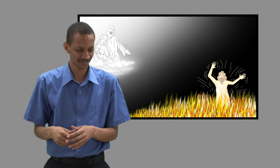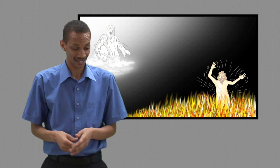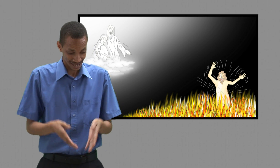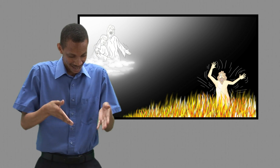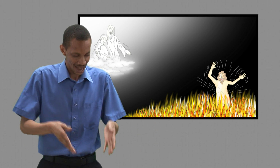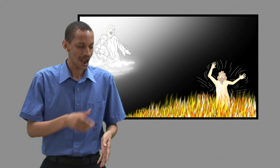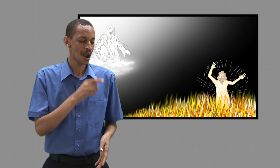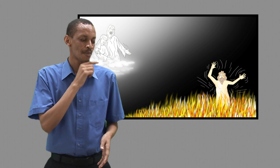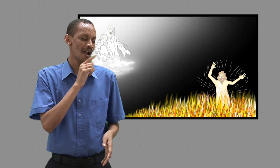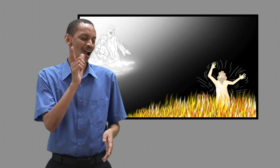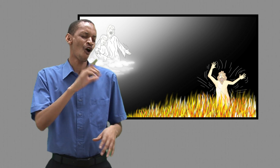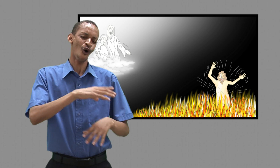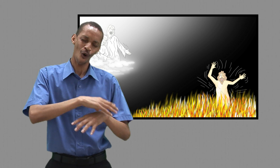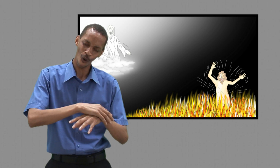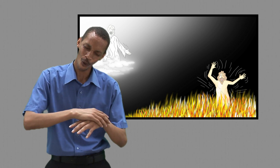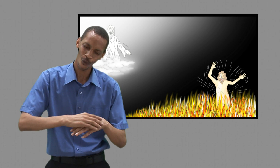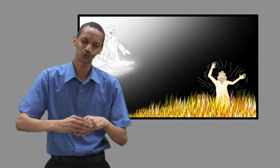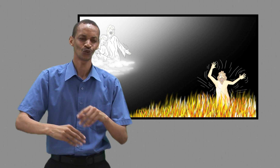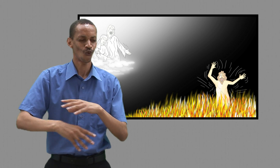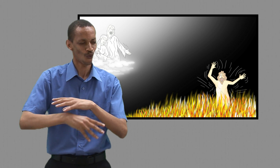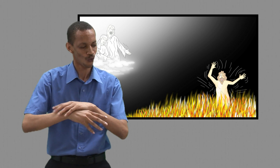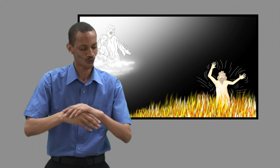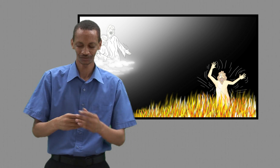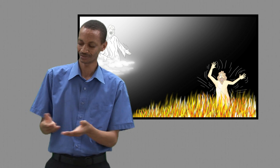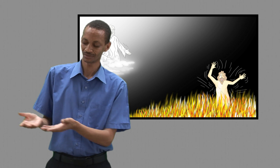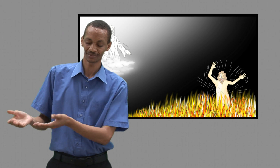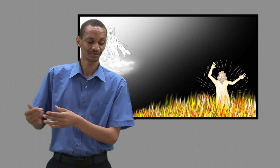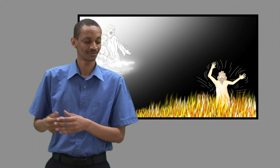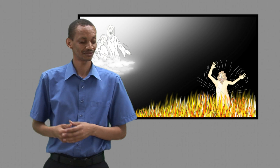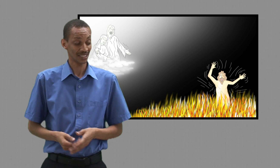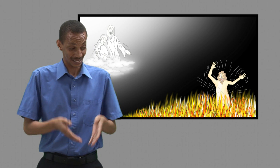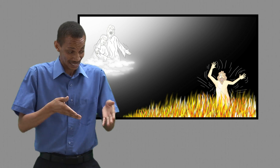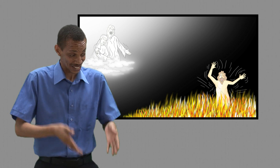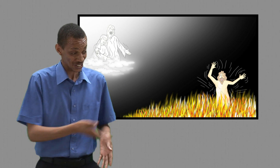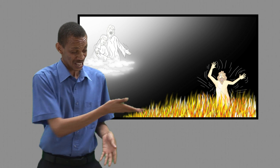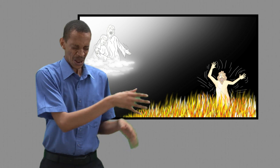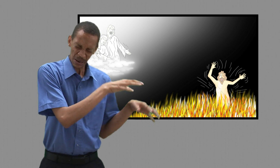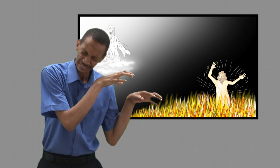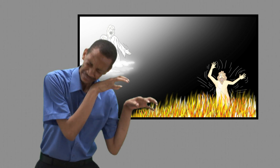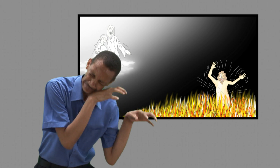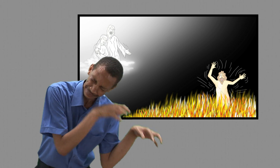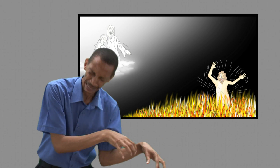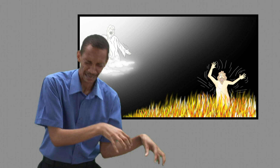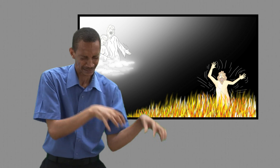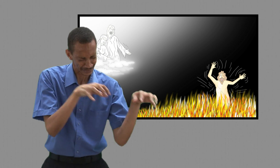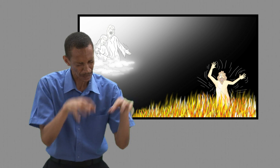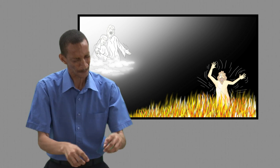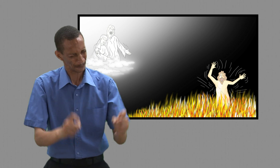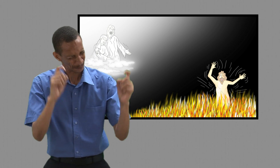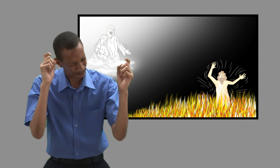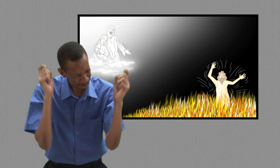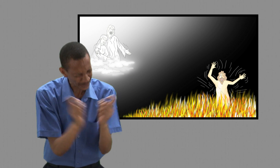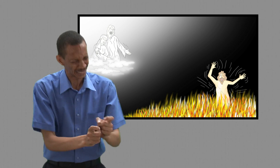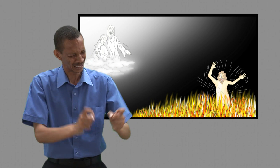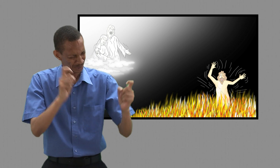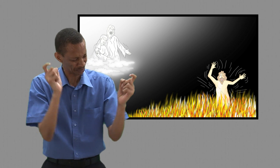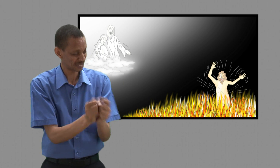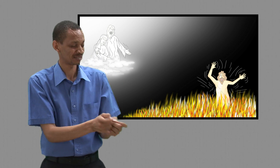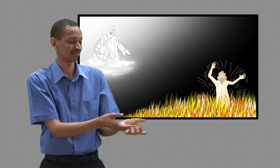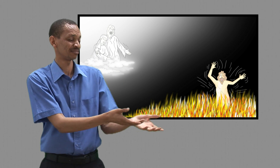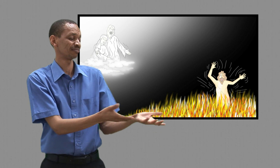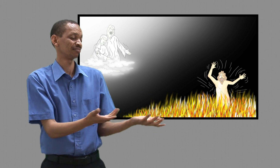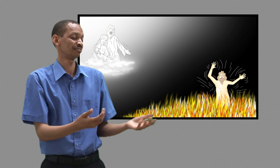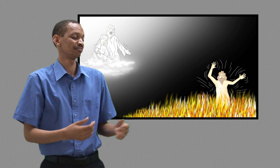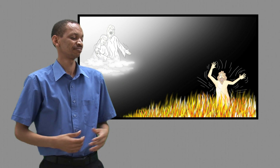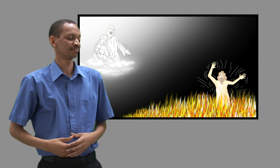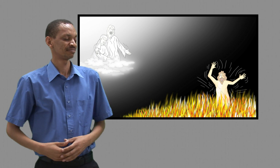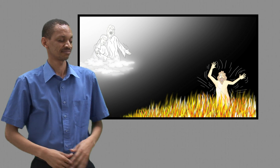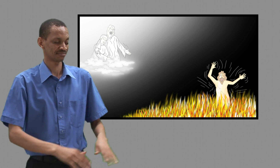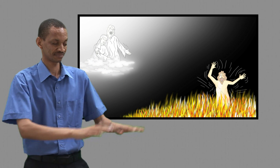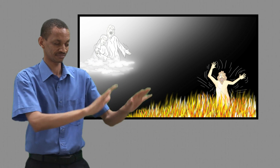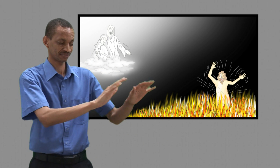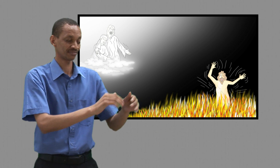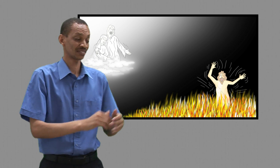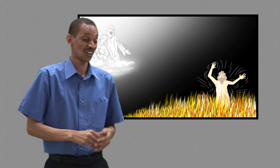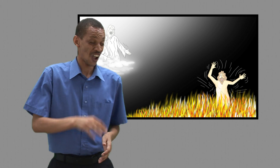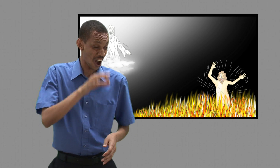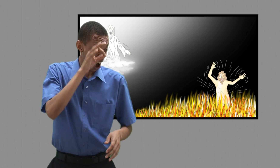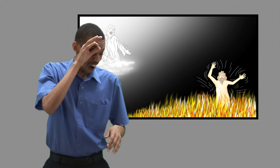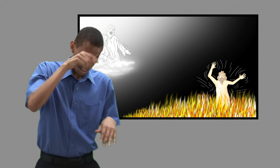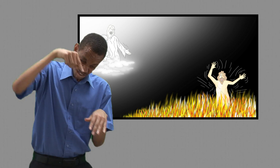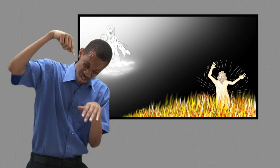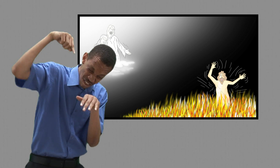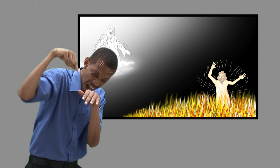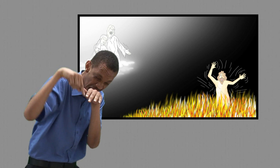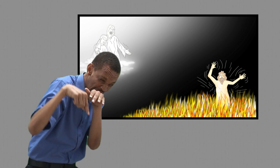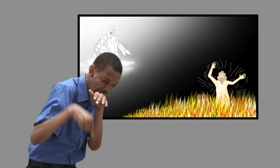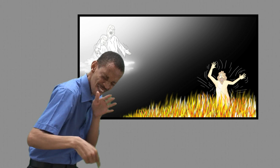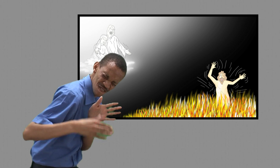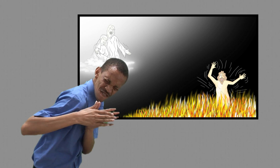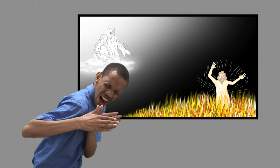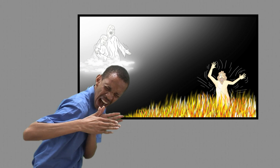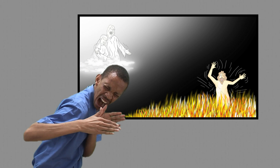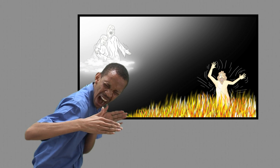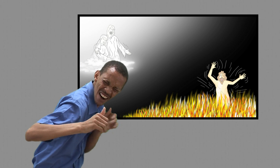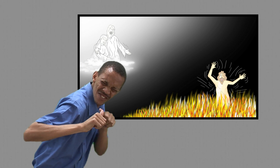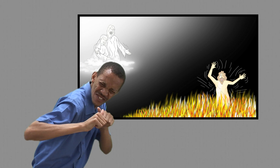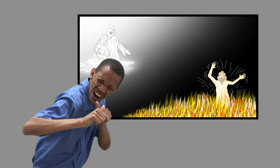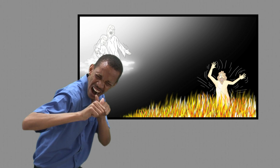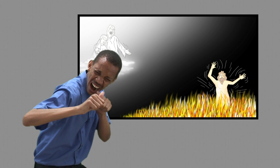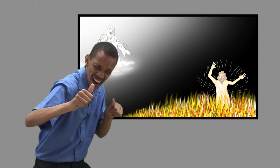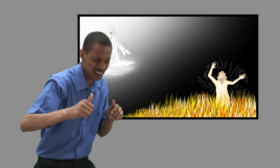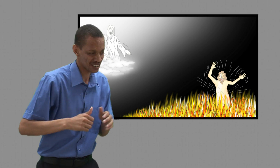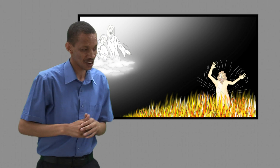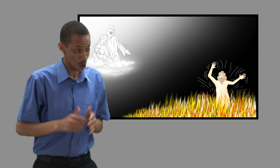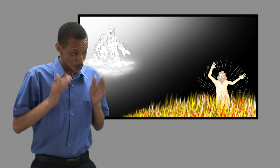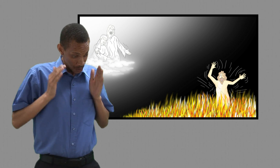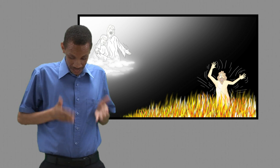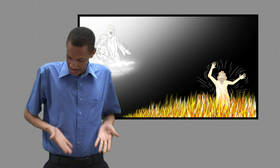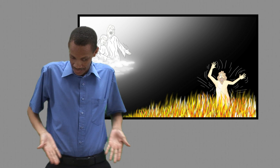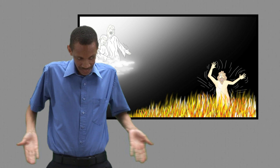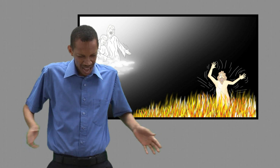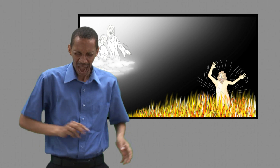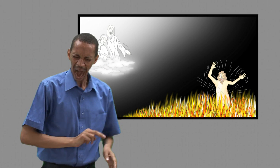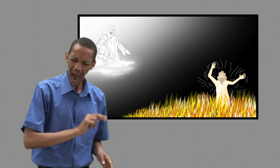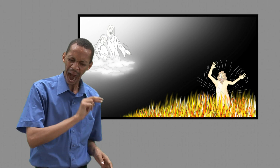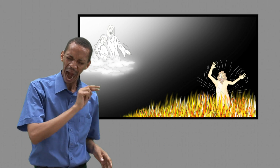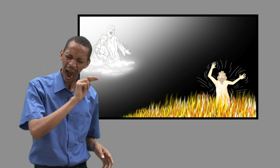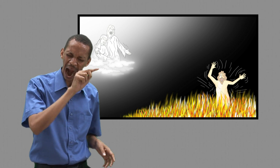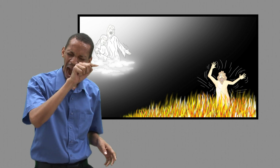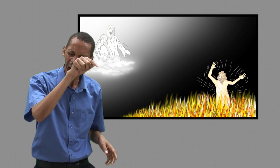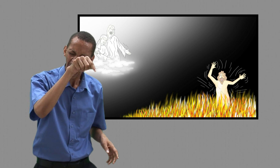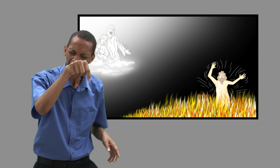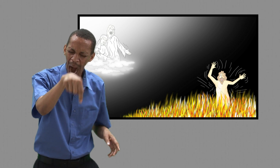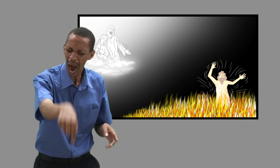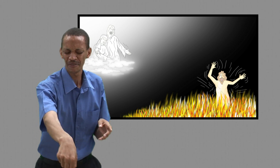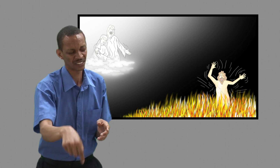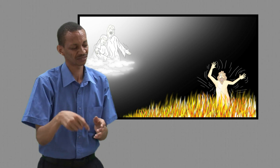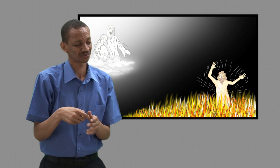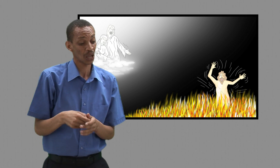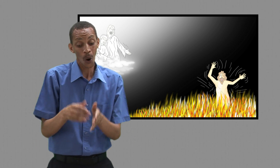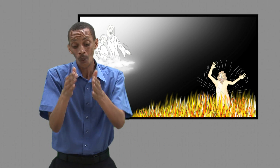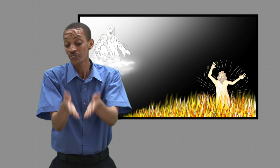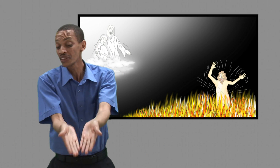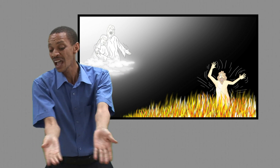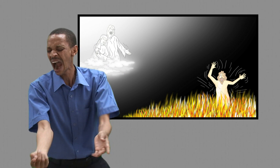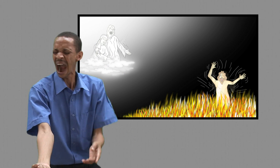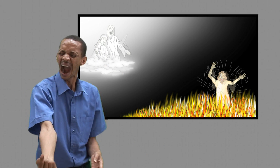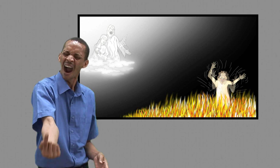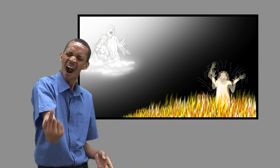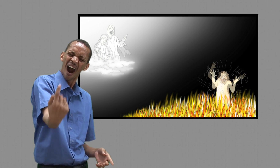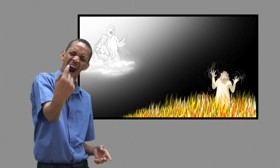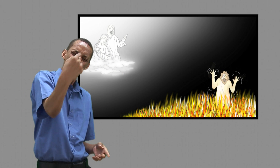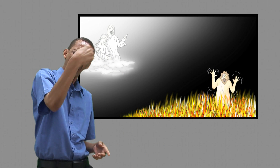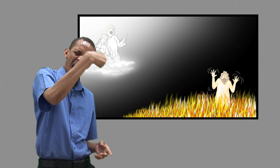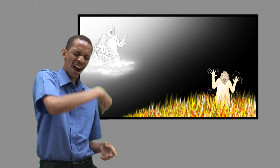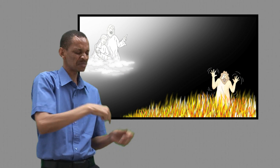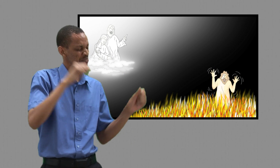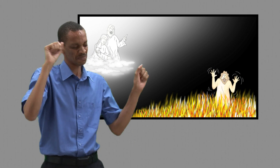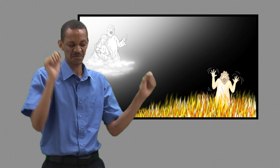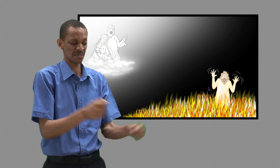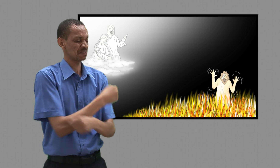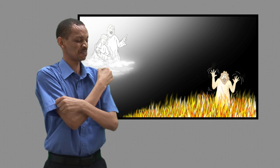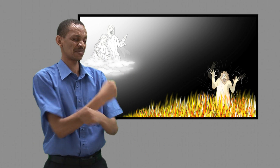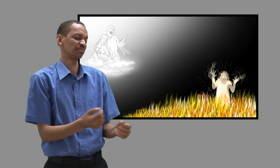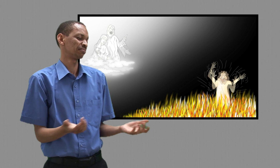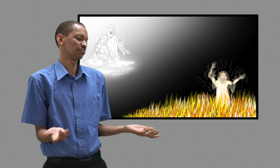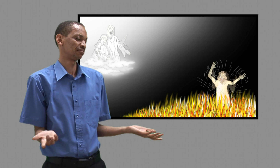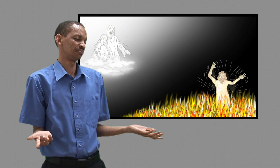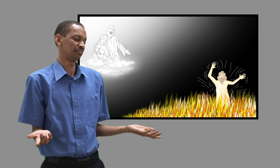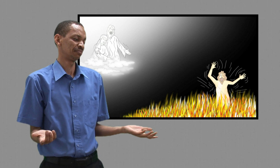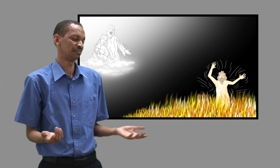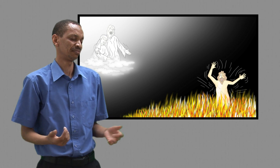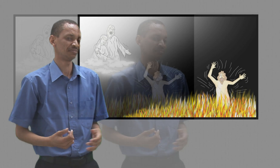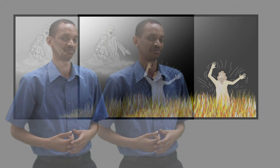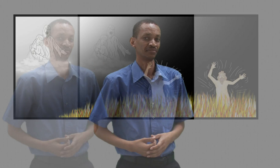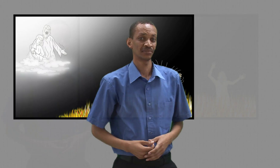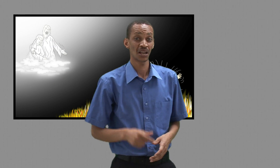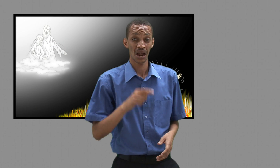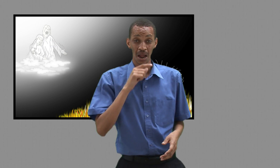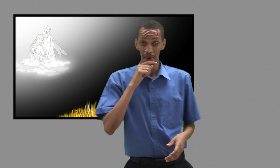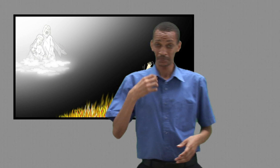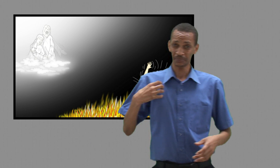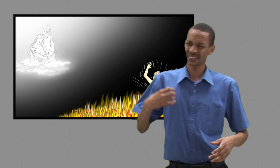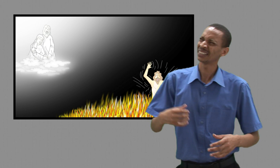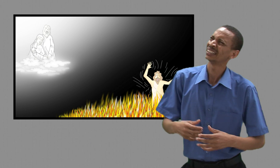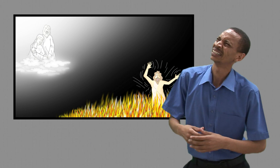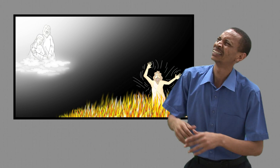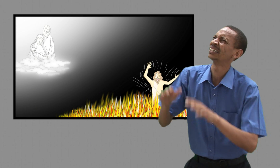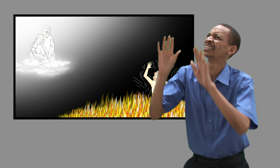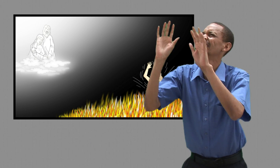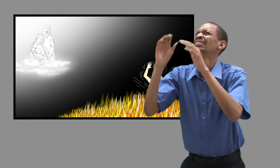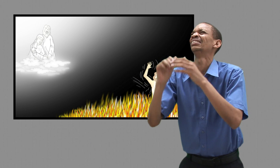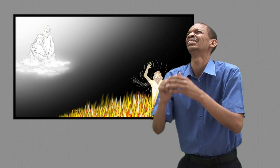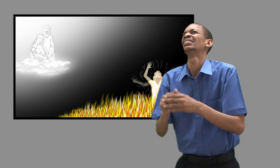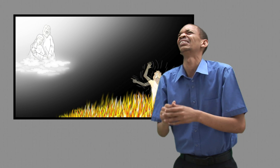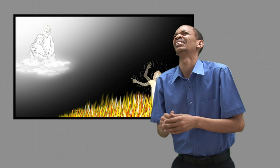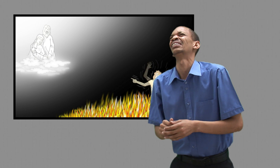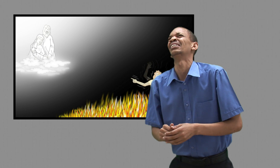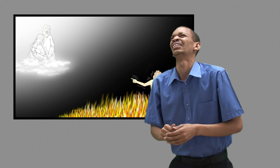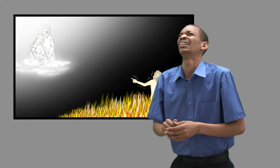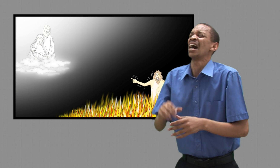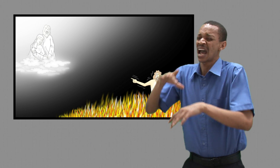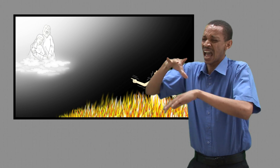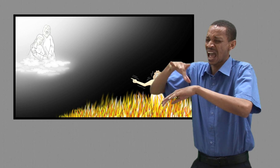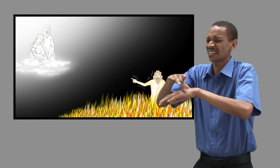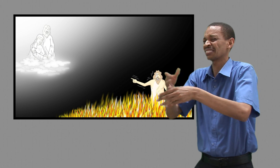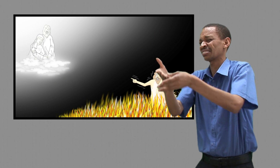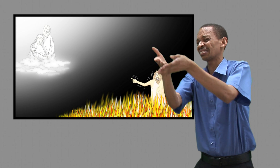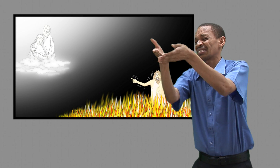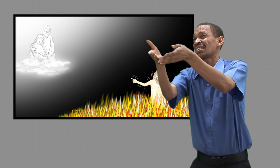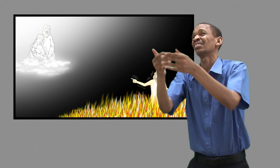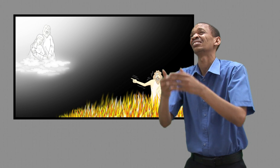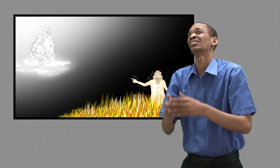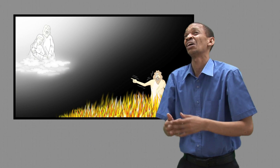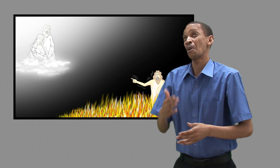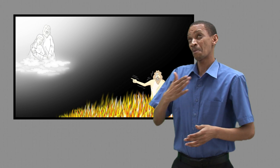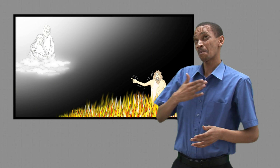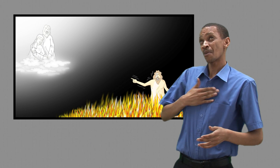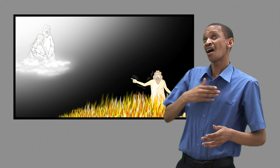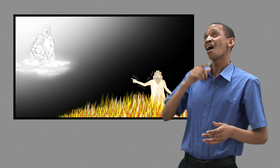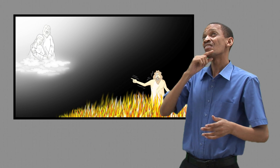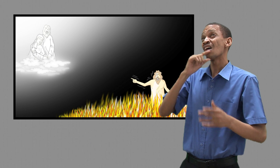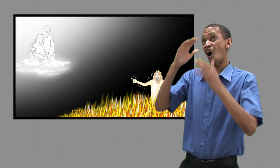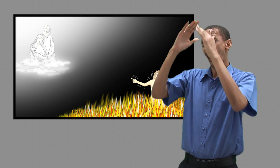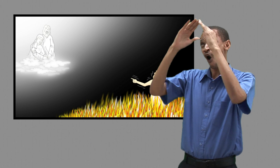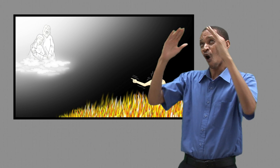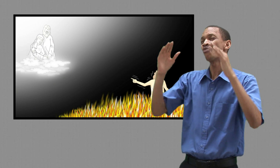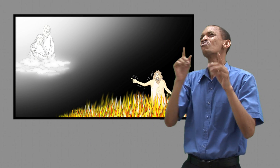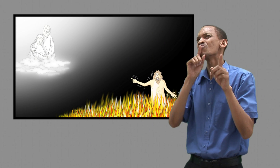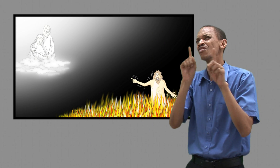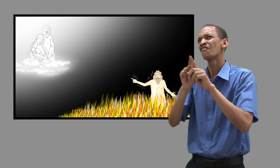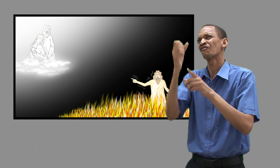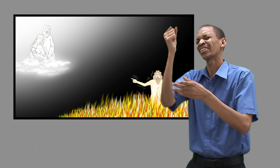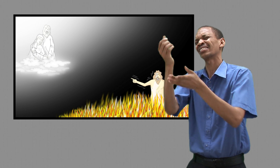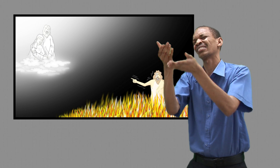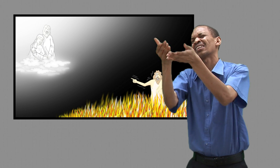And besides all this, a great chasm has been fixed between us and you, so that even those who wish cannot cross from here to you, nor can anyone cross from there to us.’